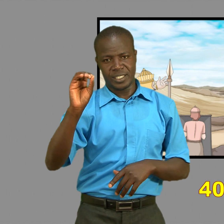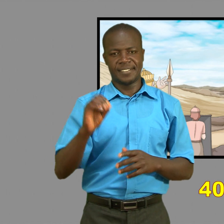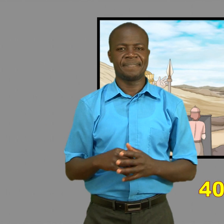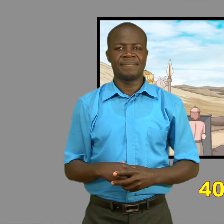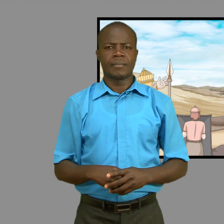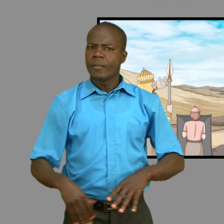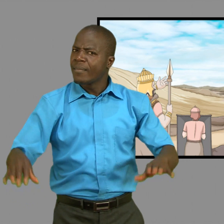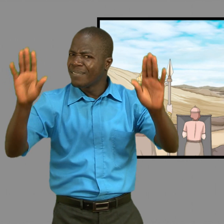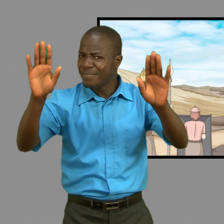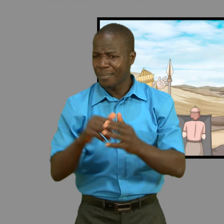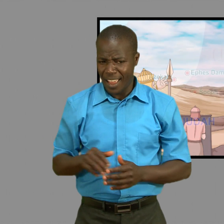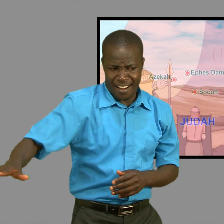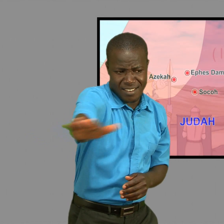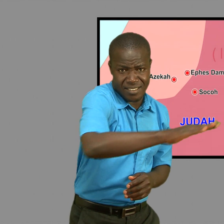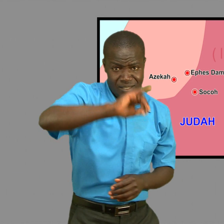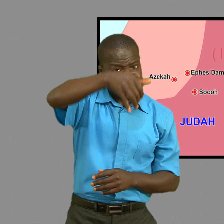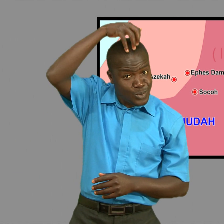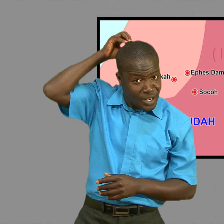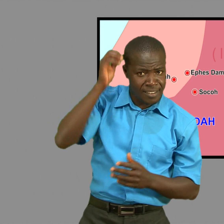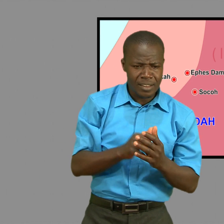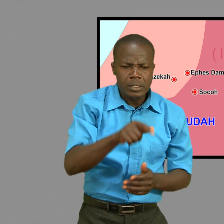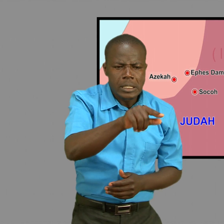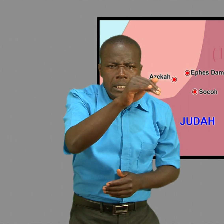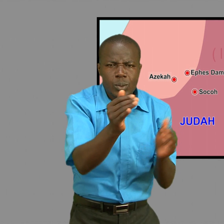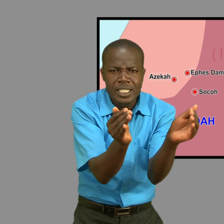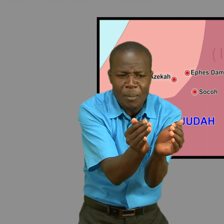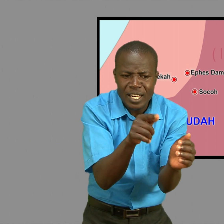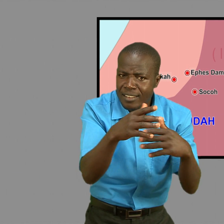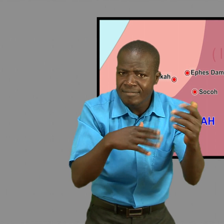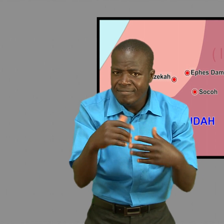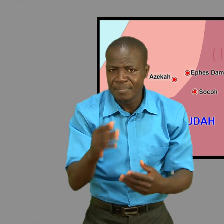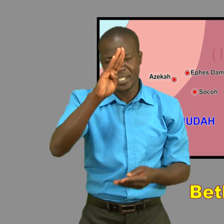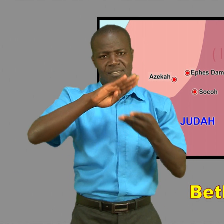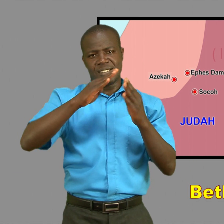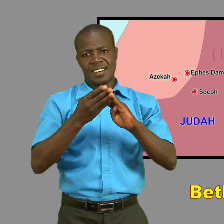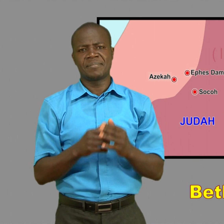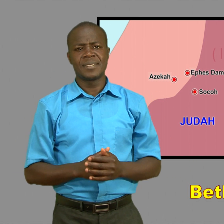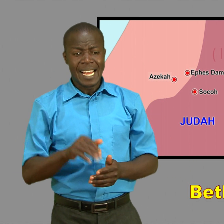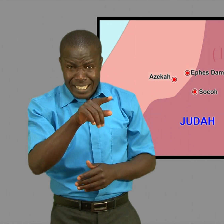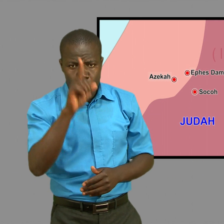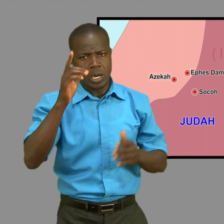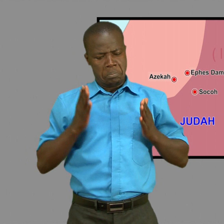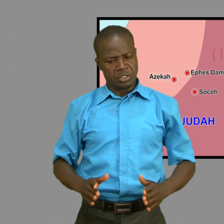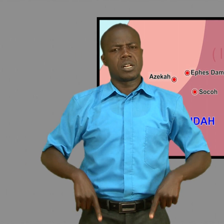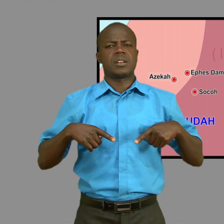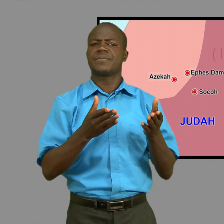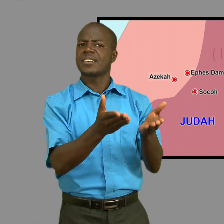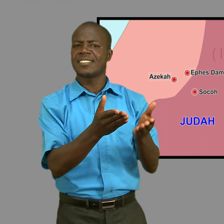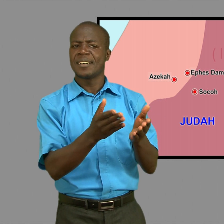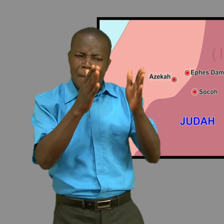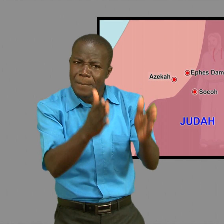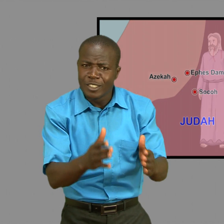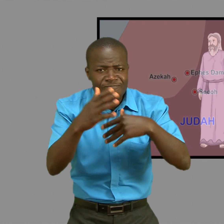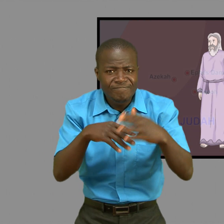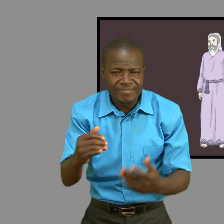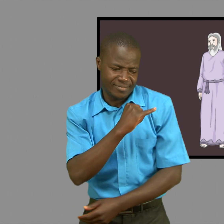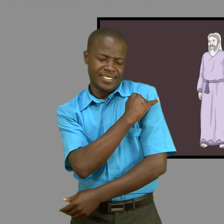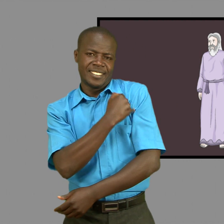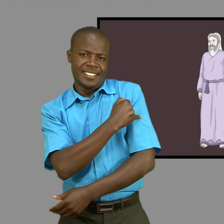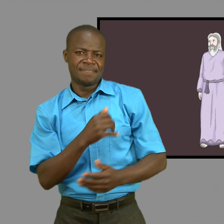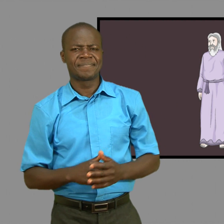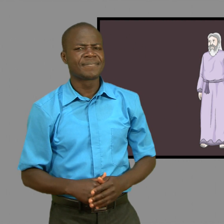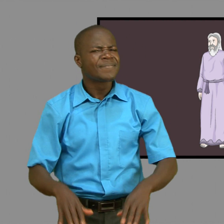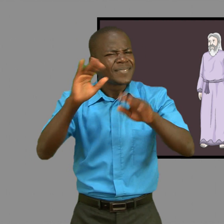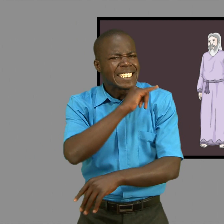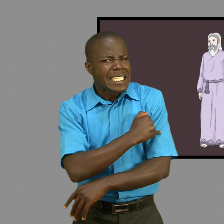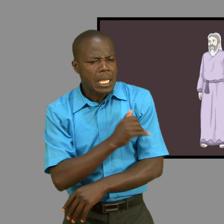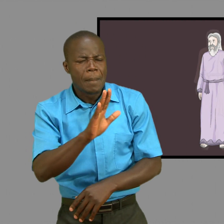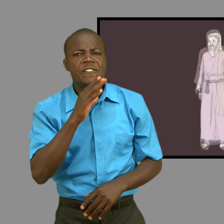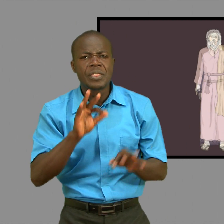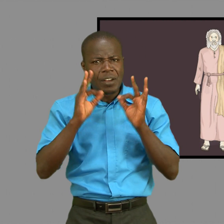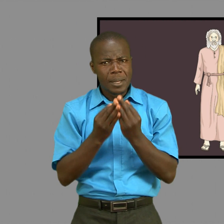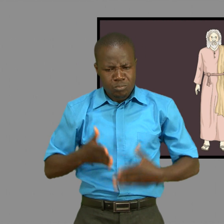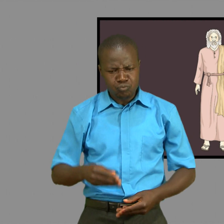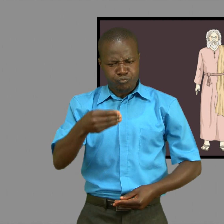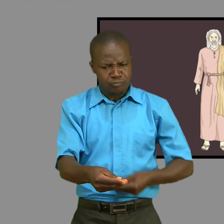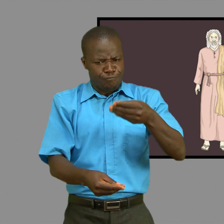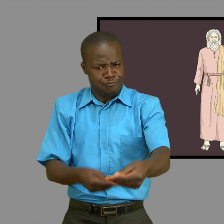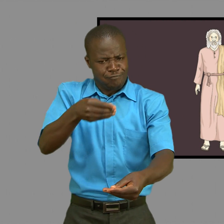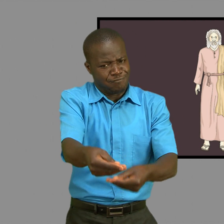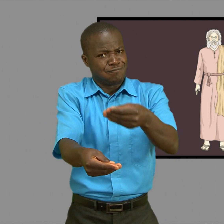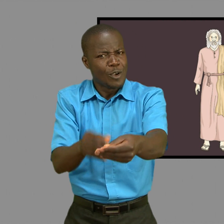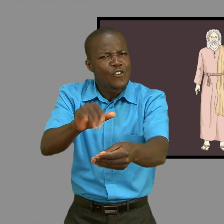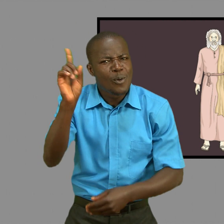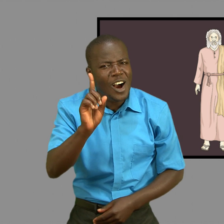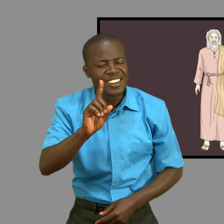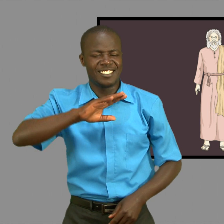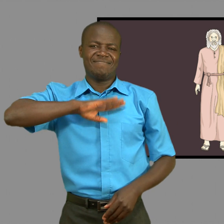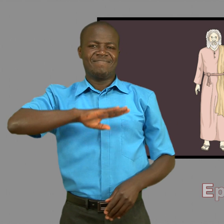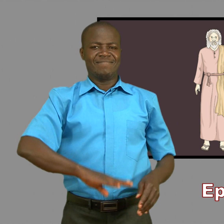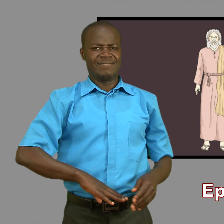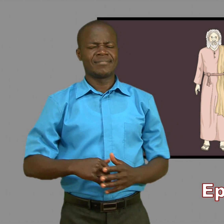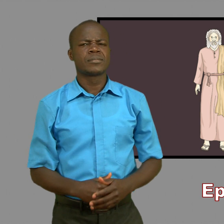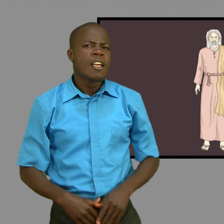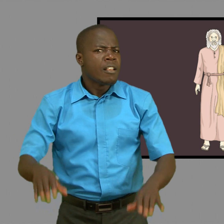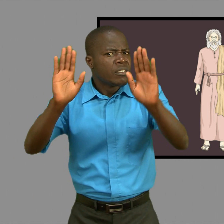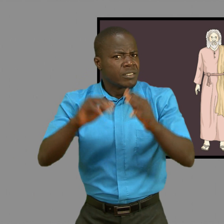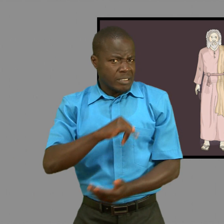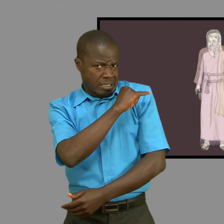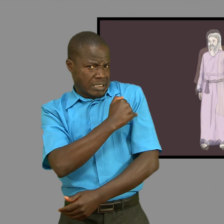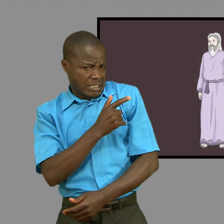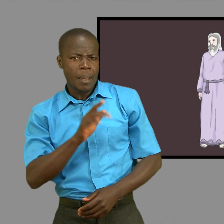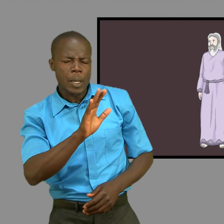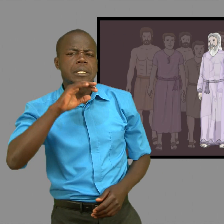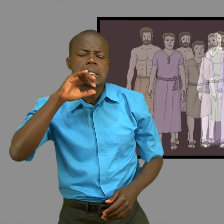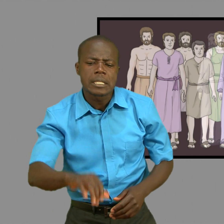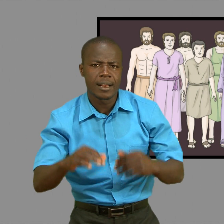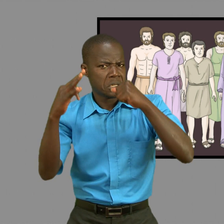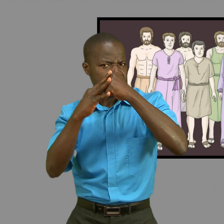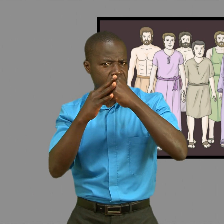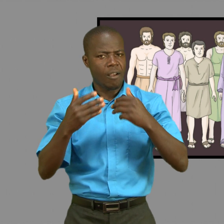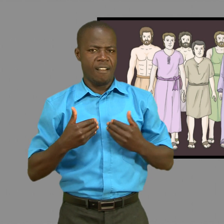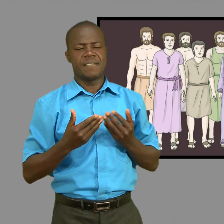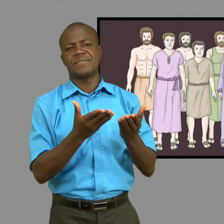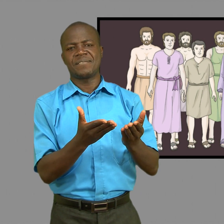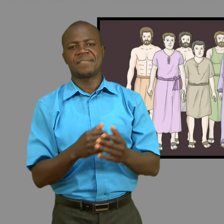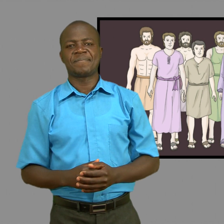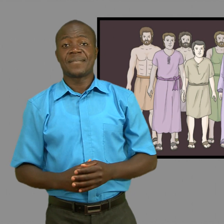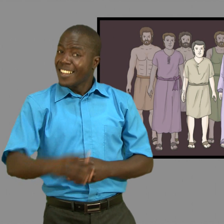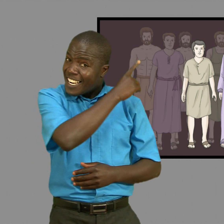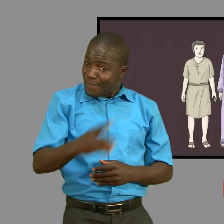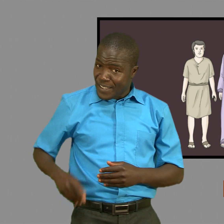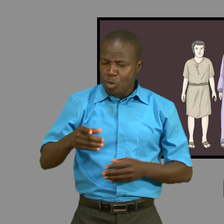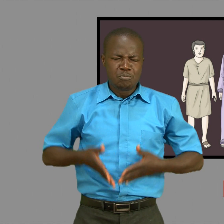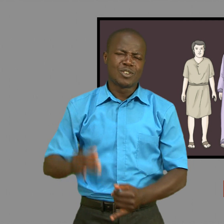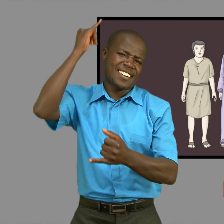Now David was the son of a man named Jesse, an Ephrathite from Bethlehem of Judah who had eight sons in the days of Saul.